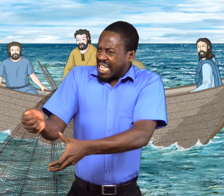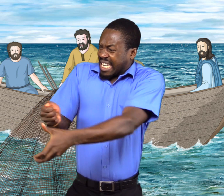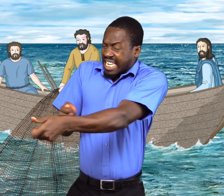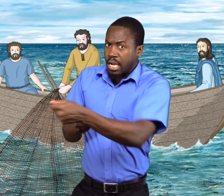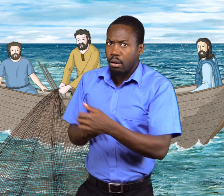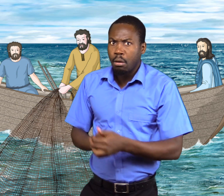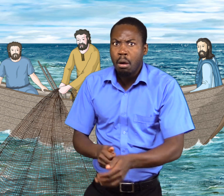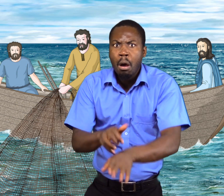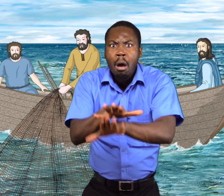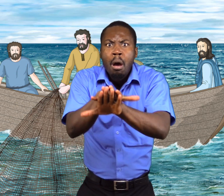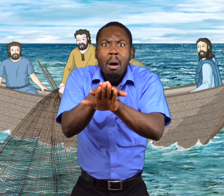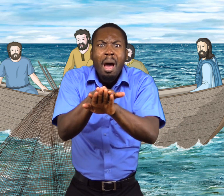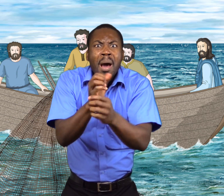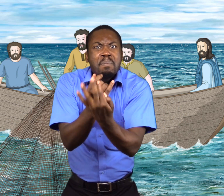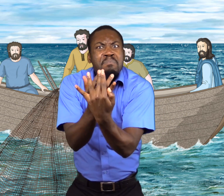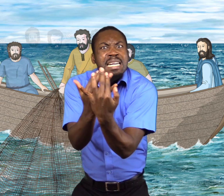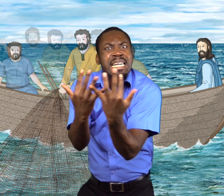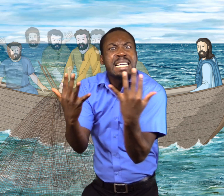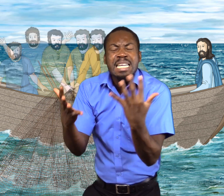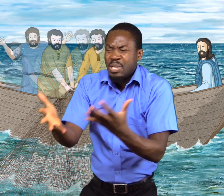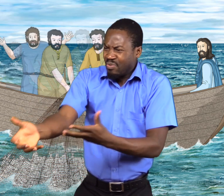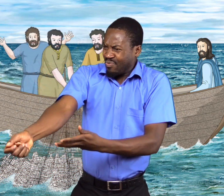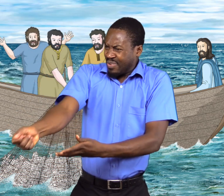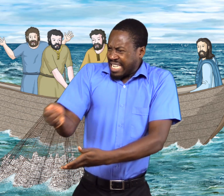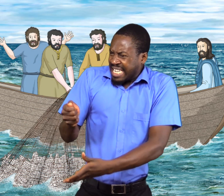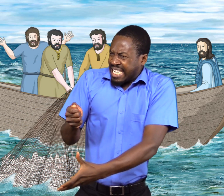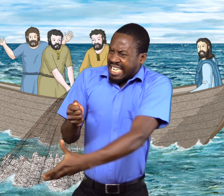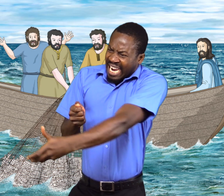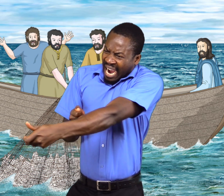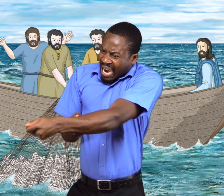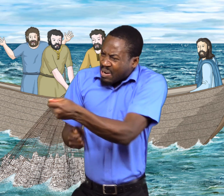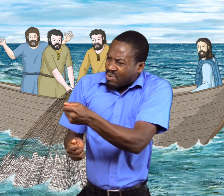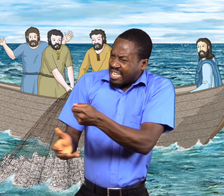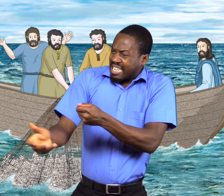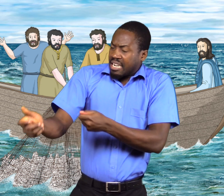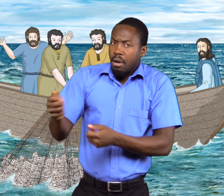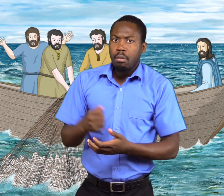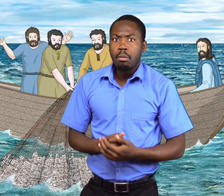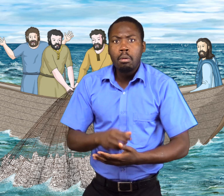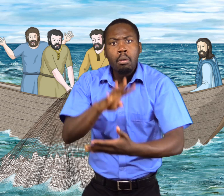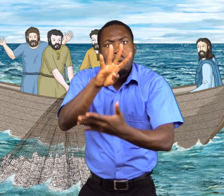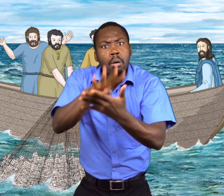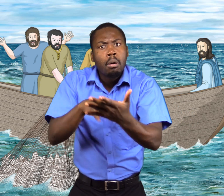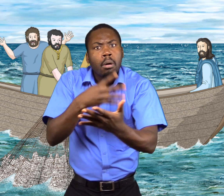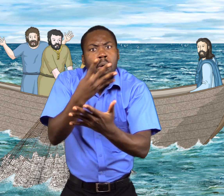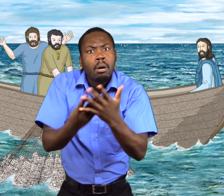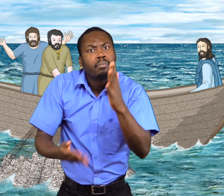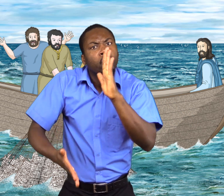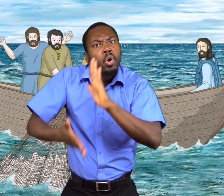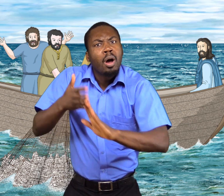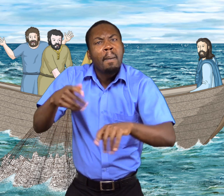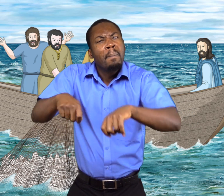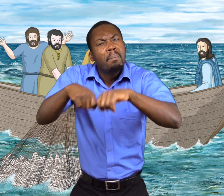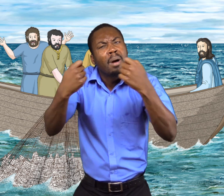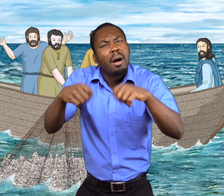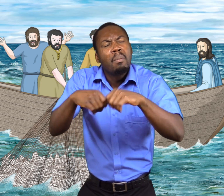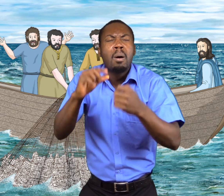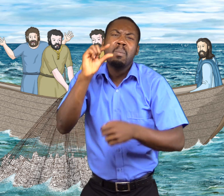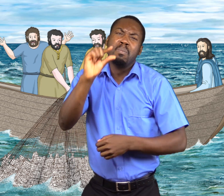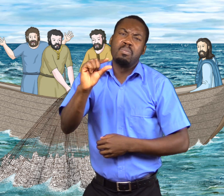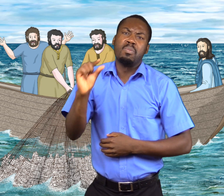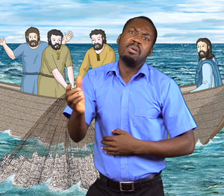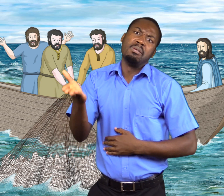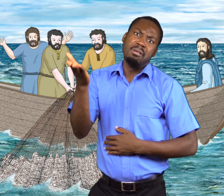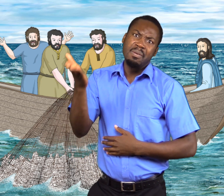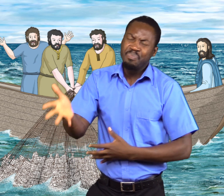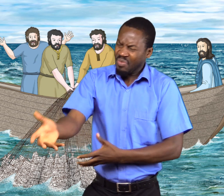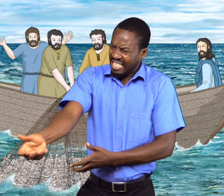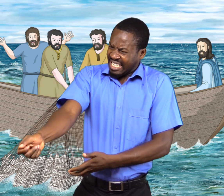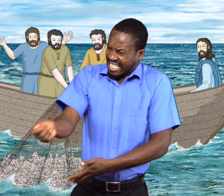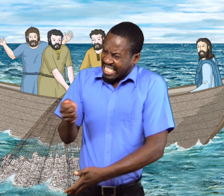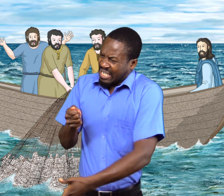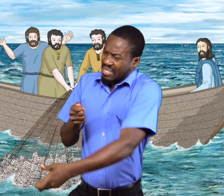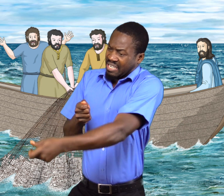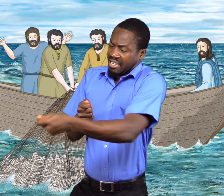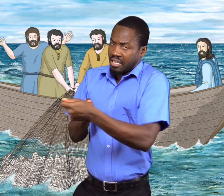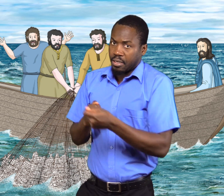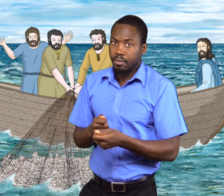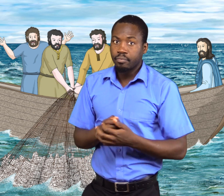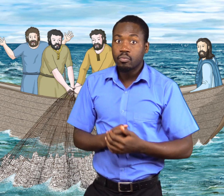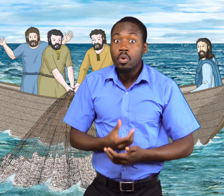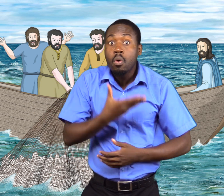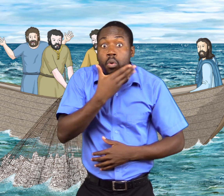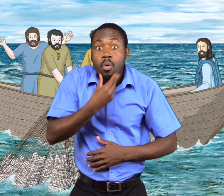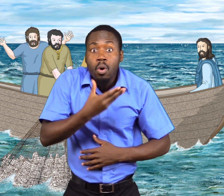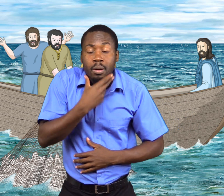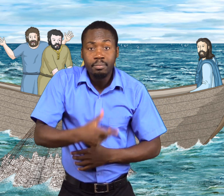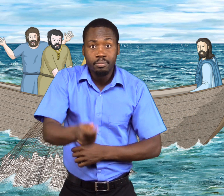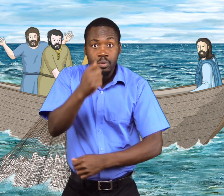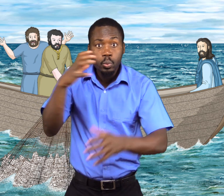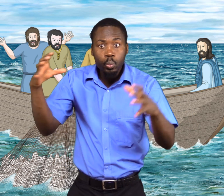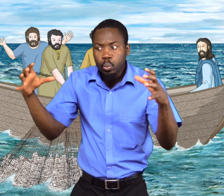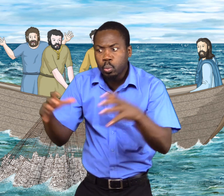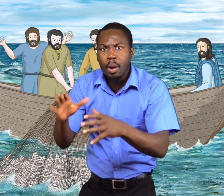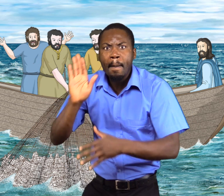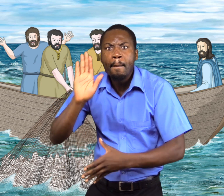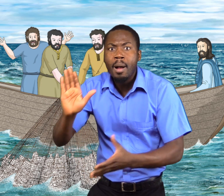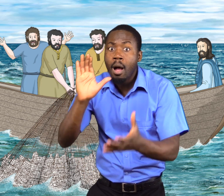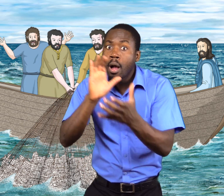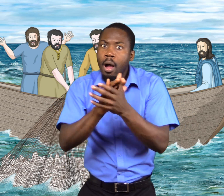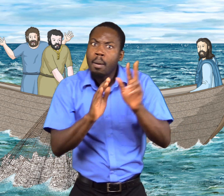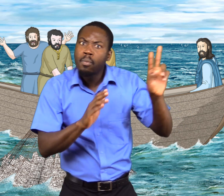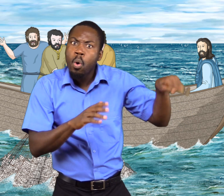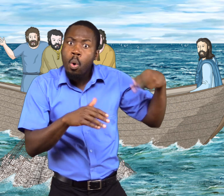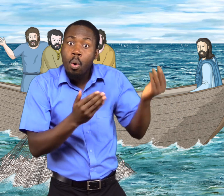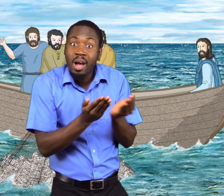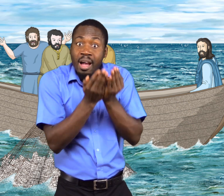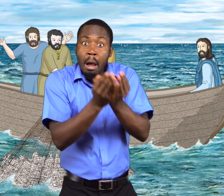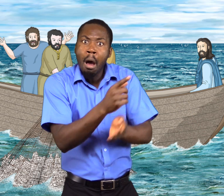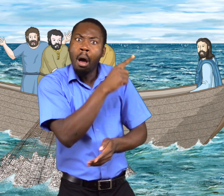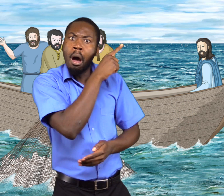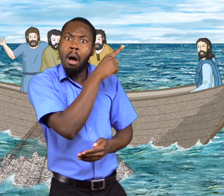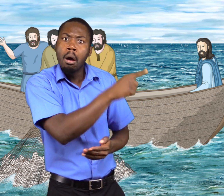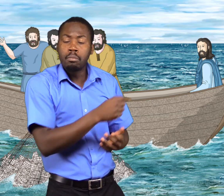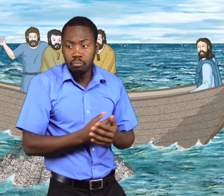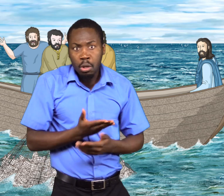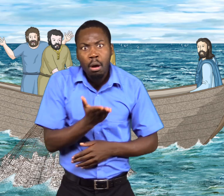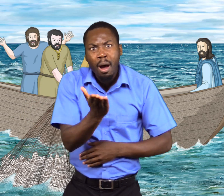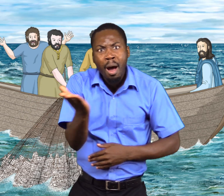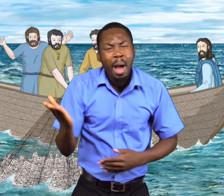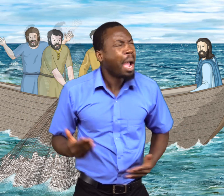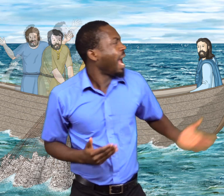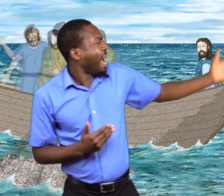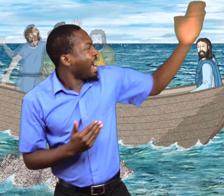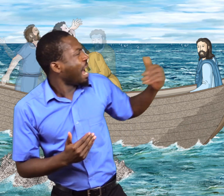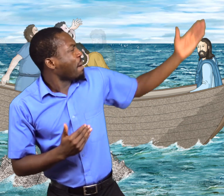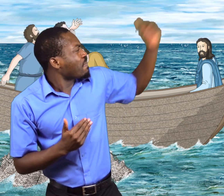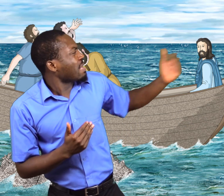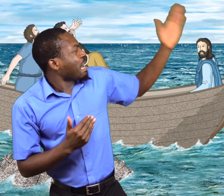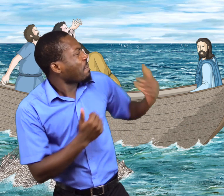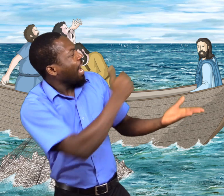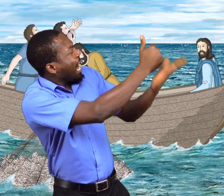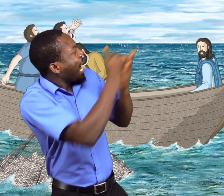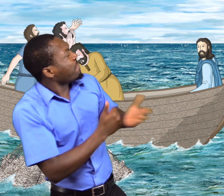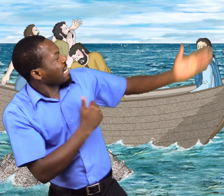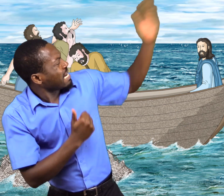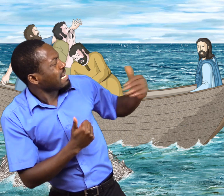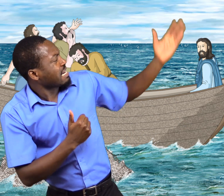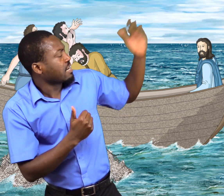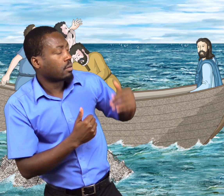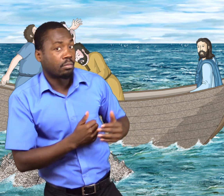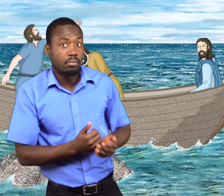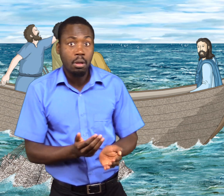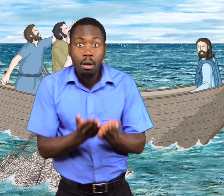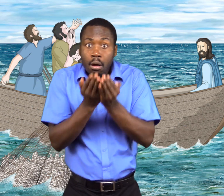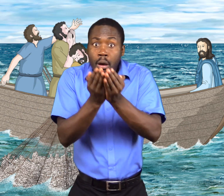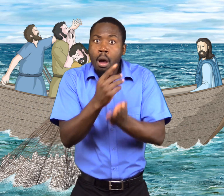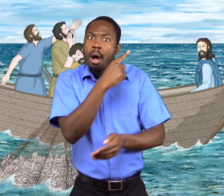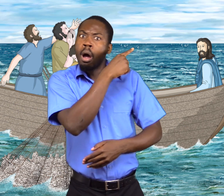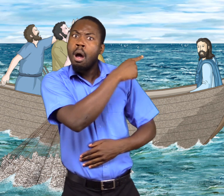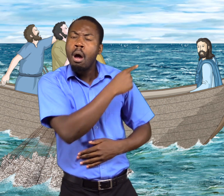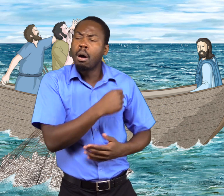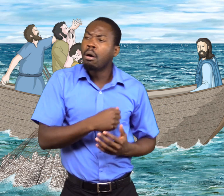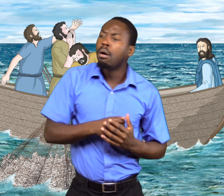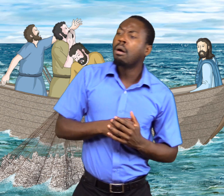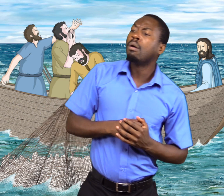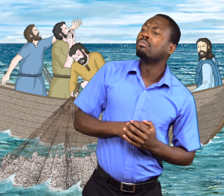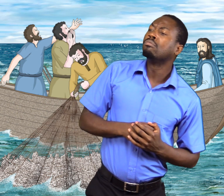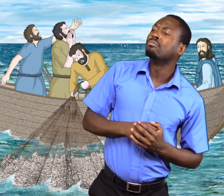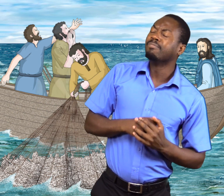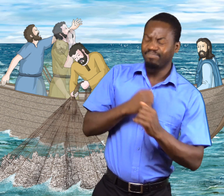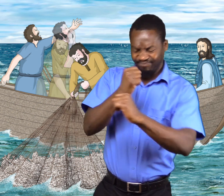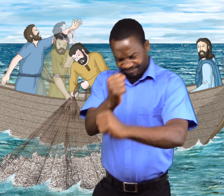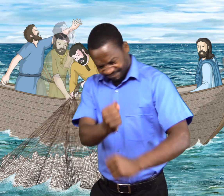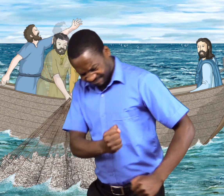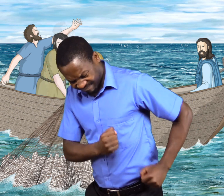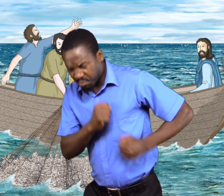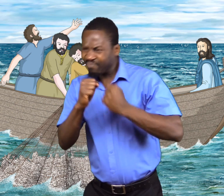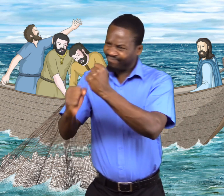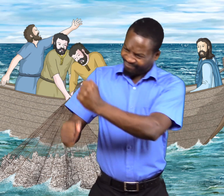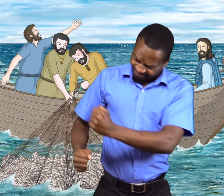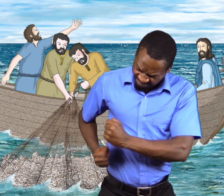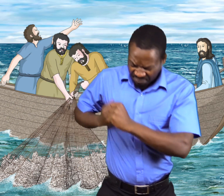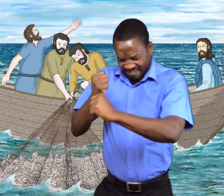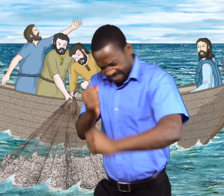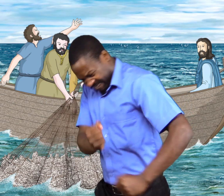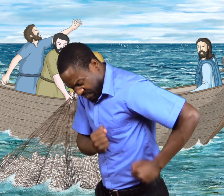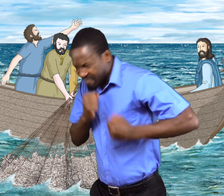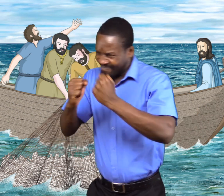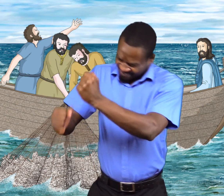When they had done so, they caught such a large number of fish that their nets began to tear.